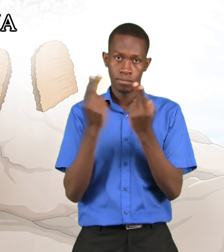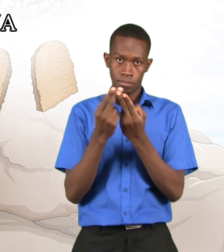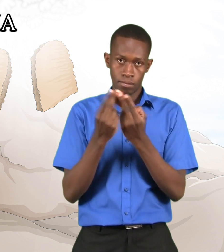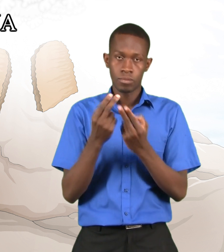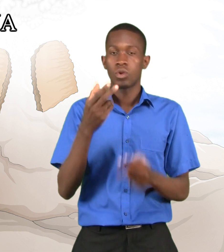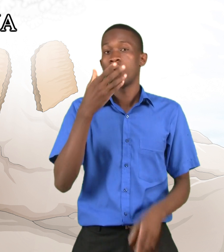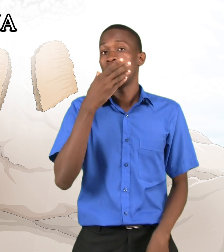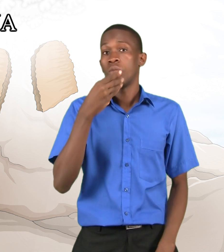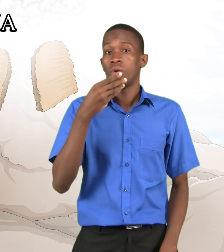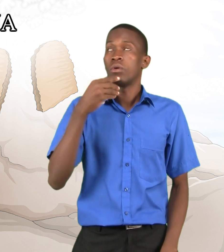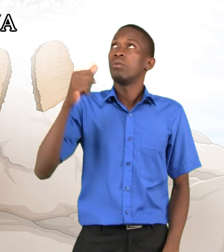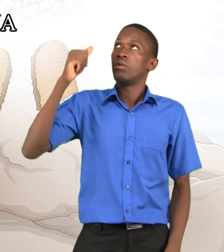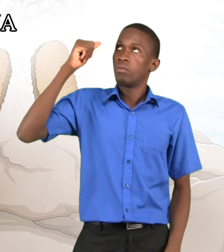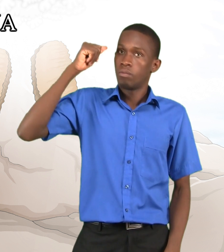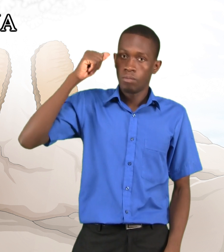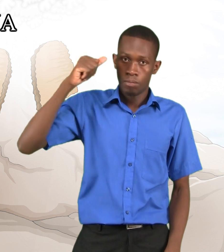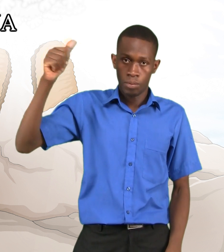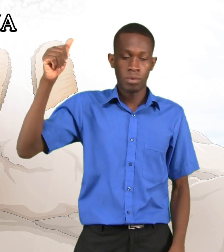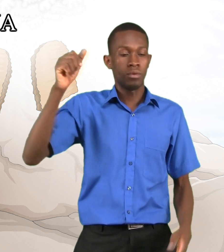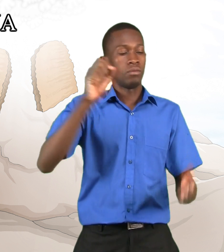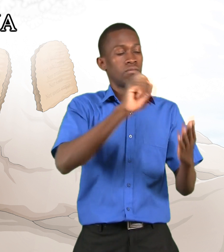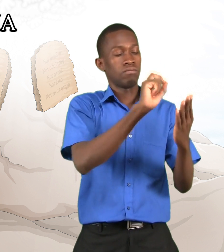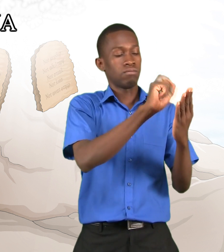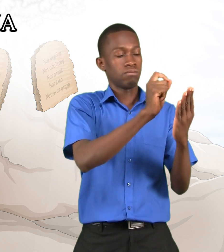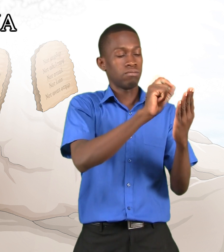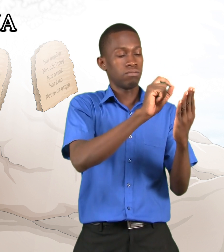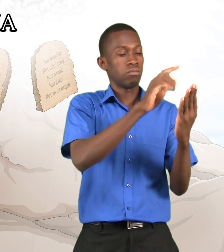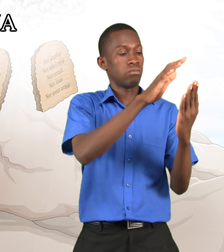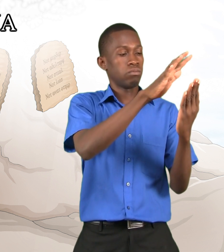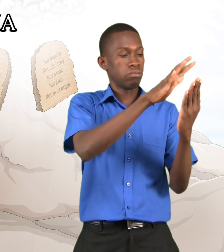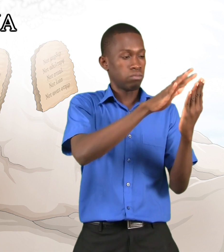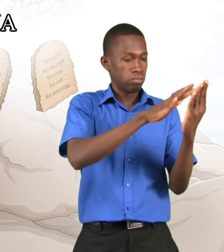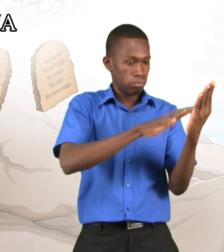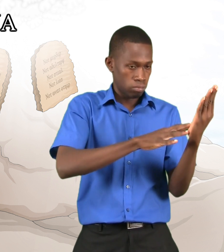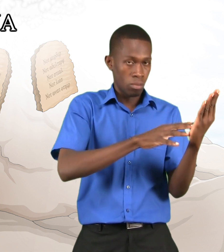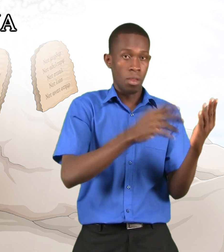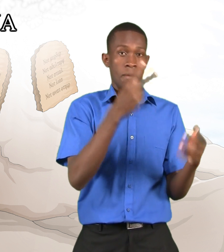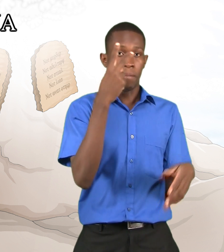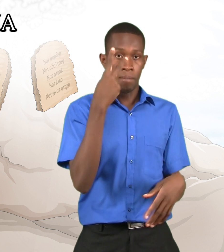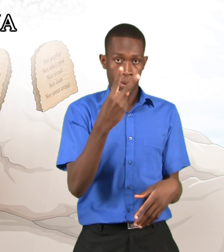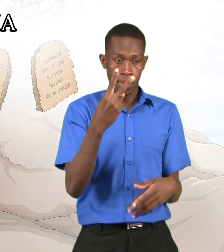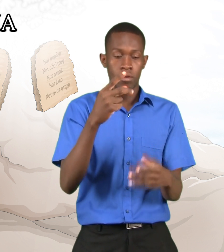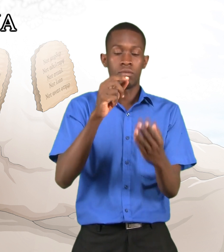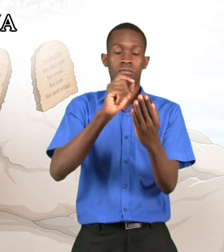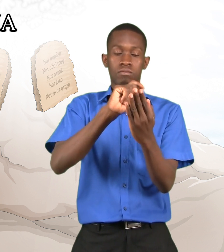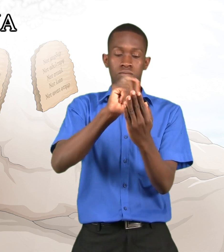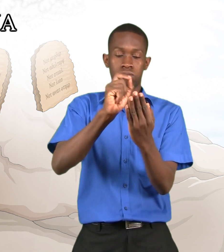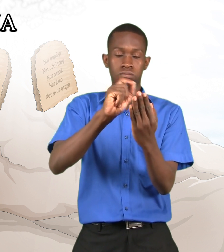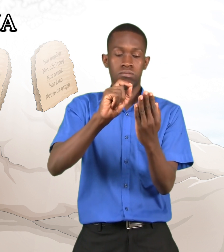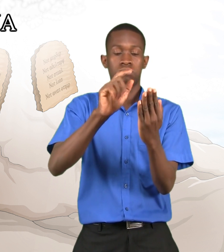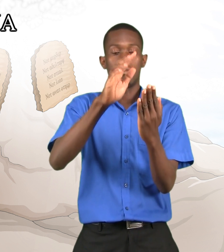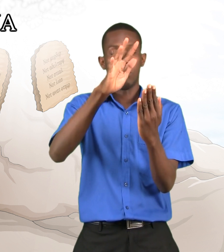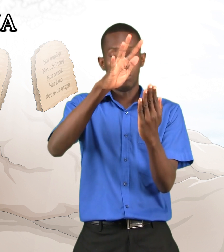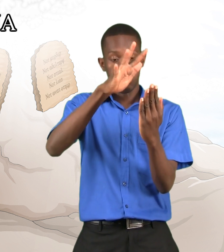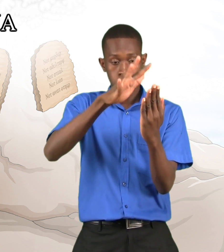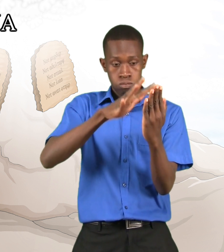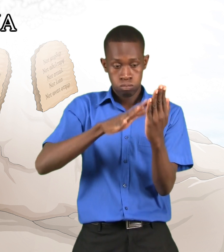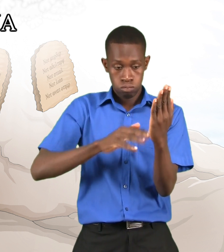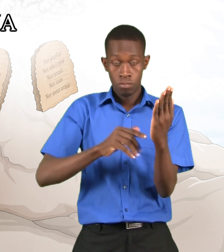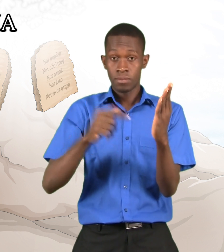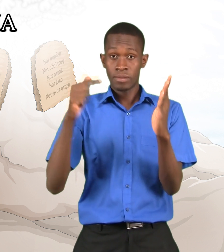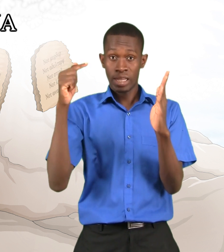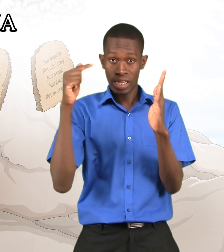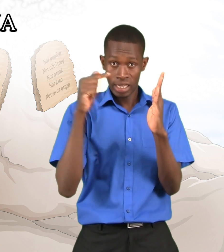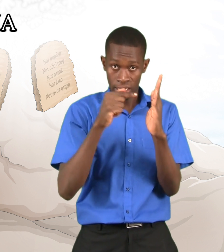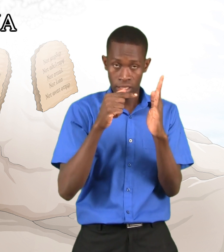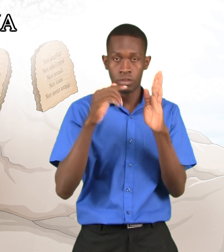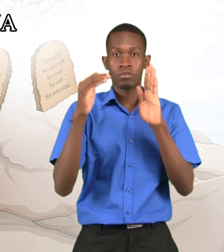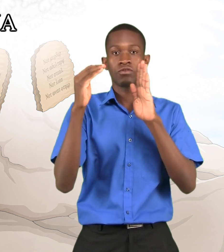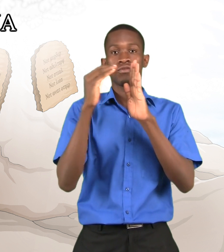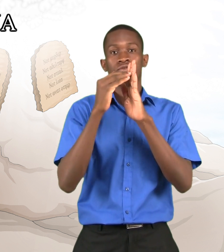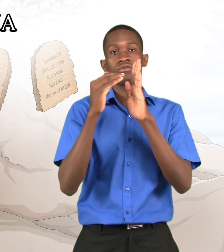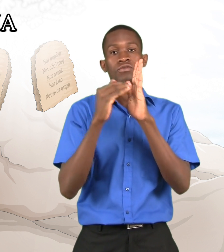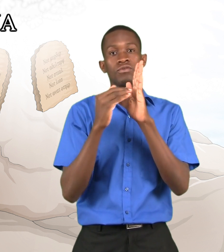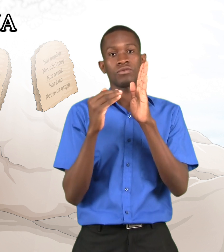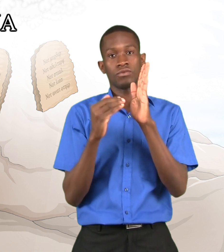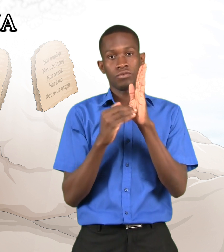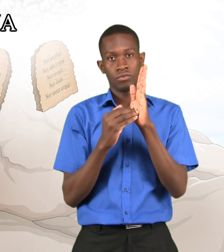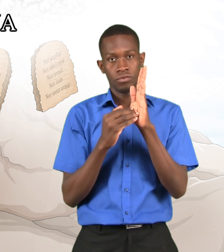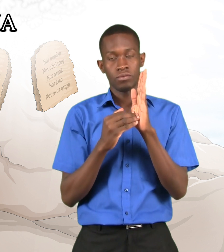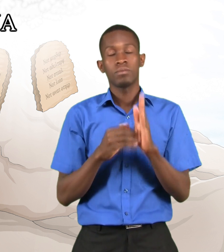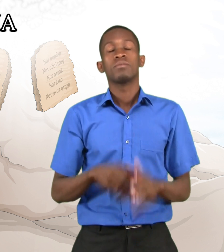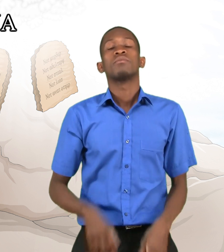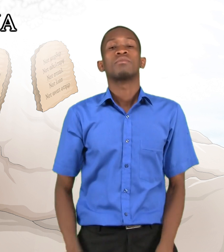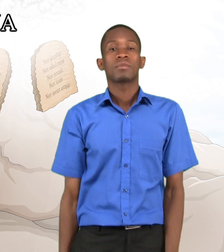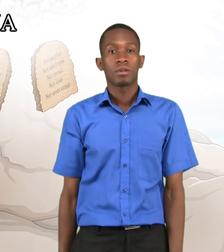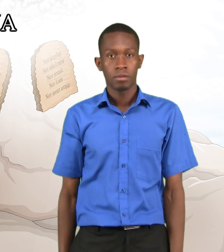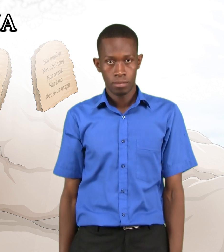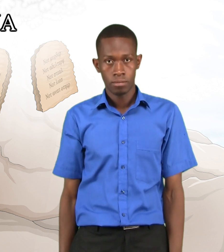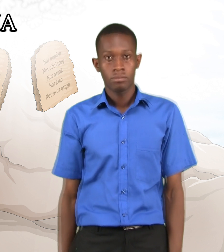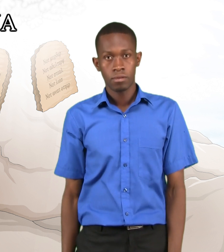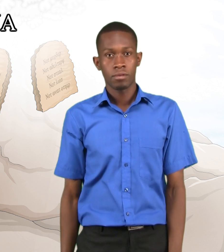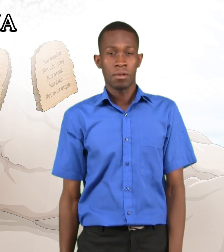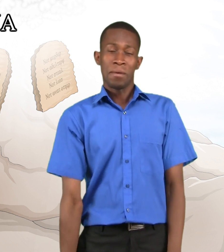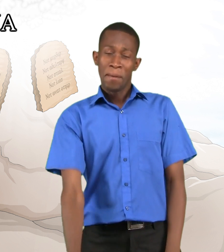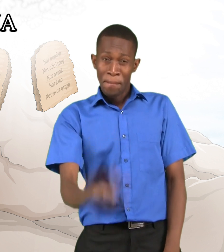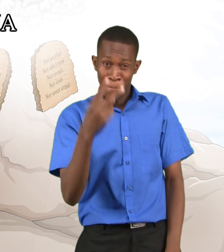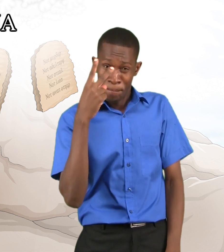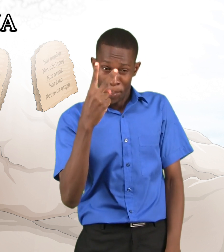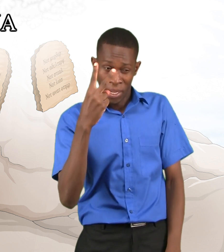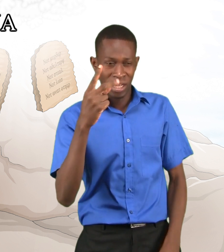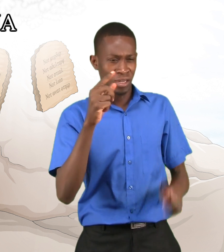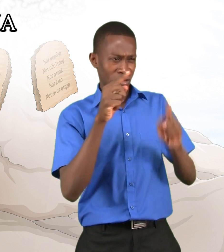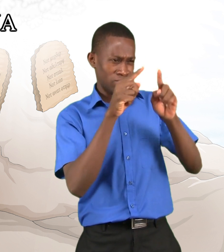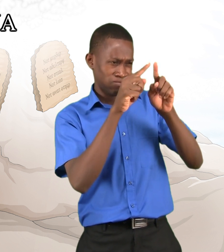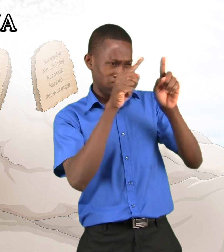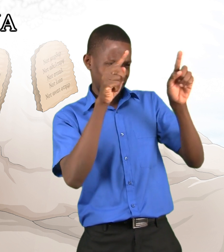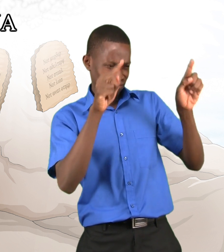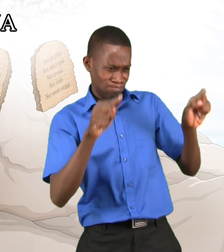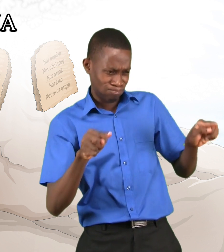They were inscribed on both sides, front and back.